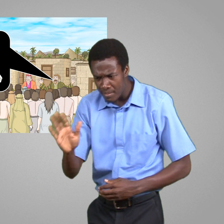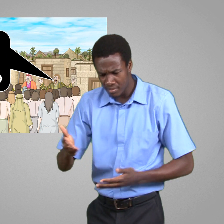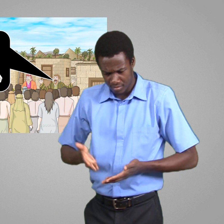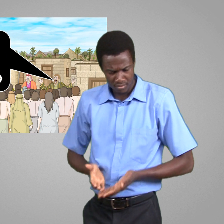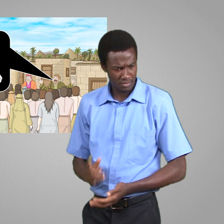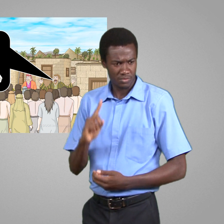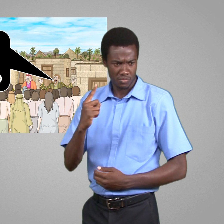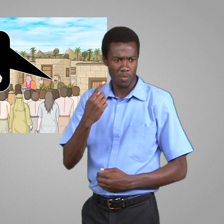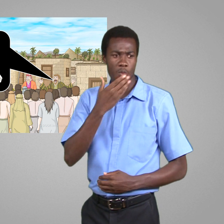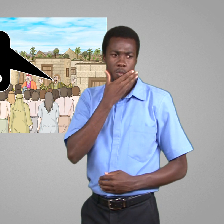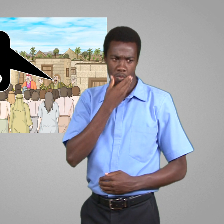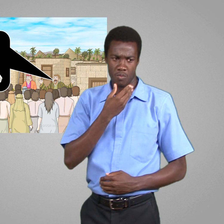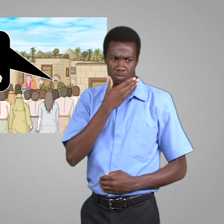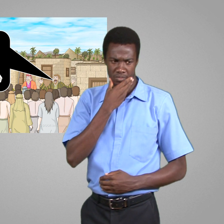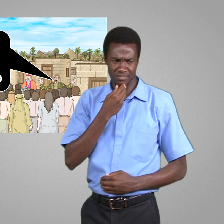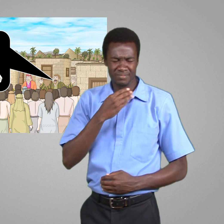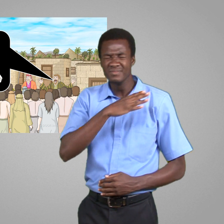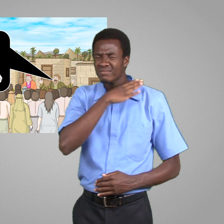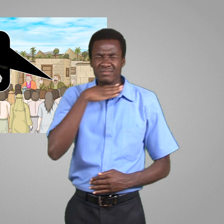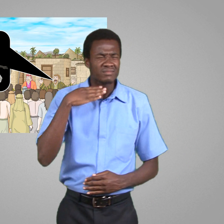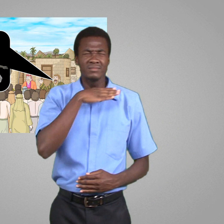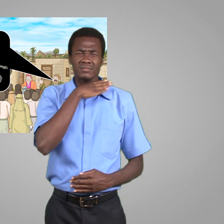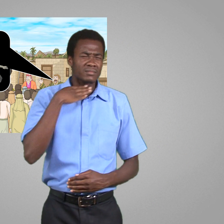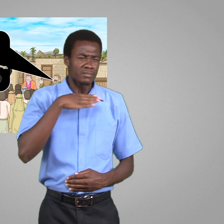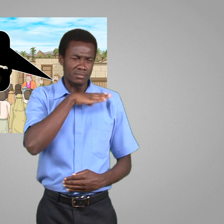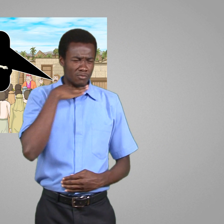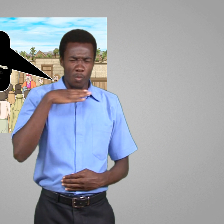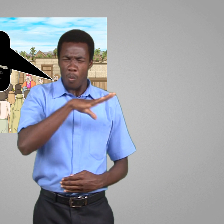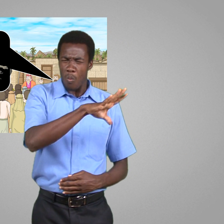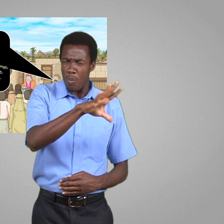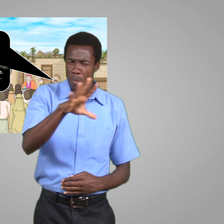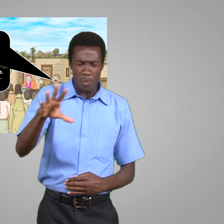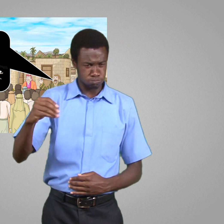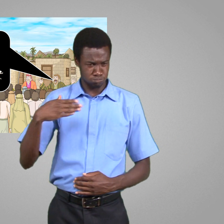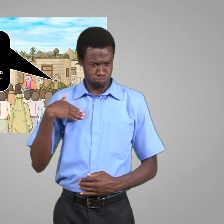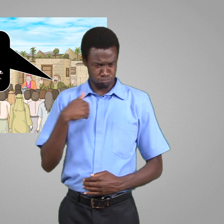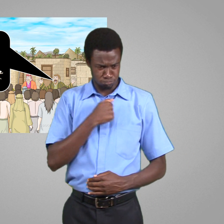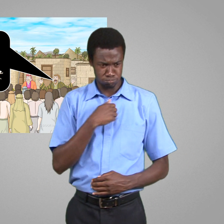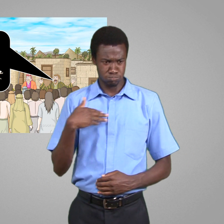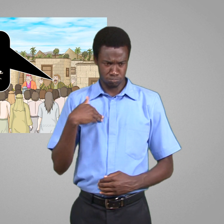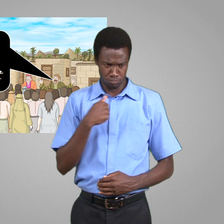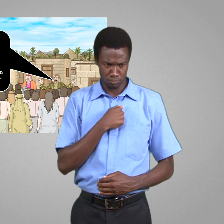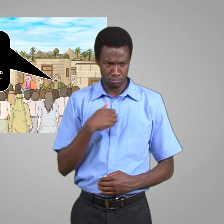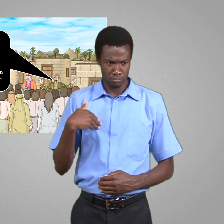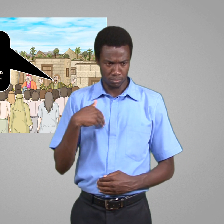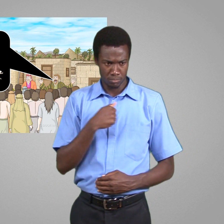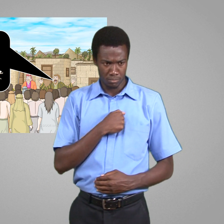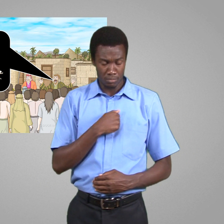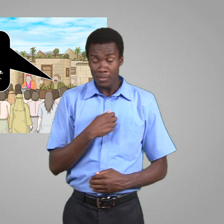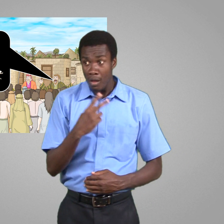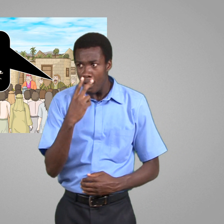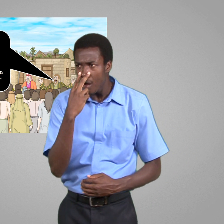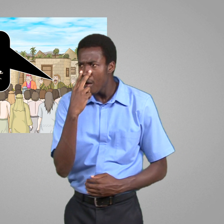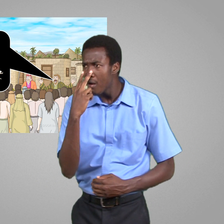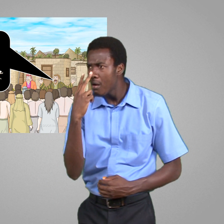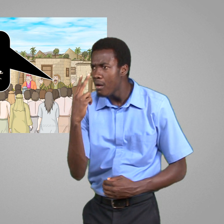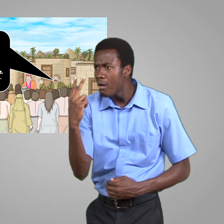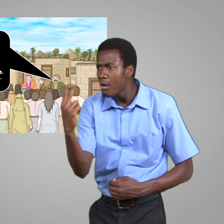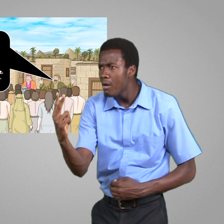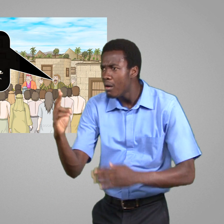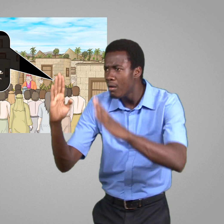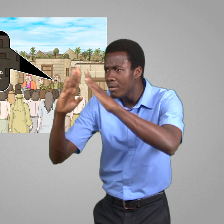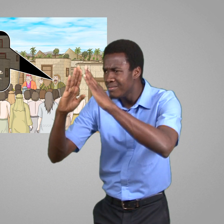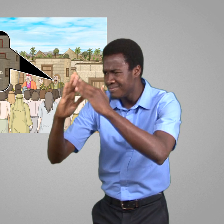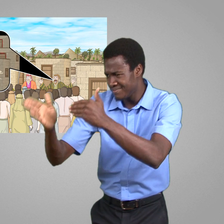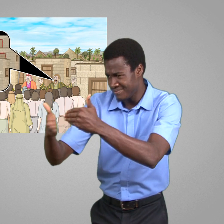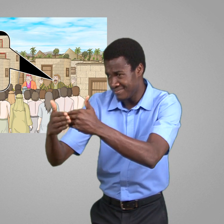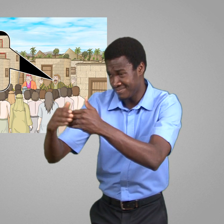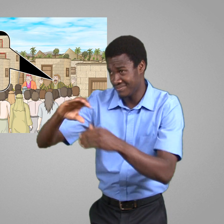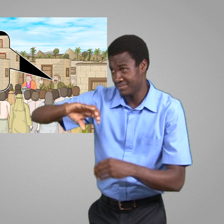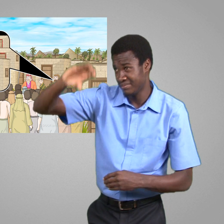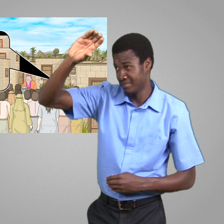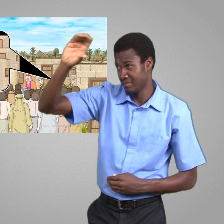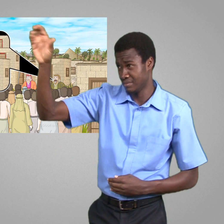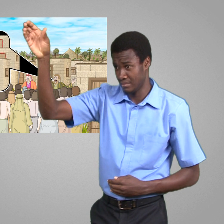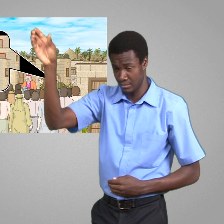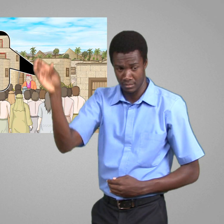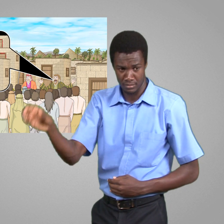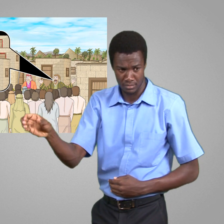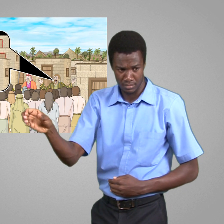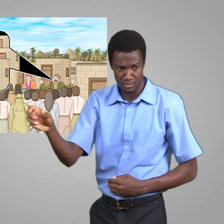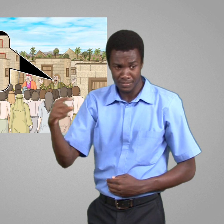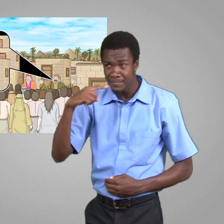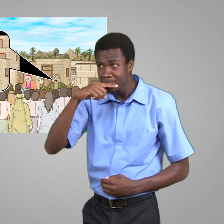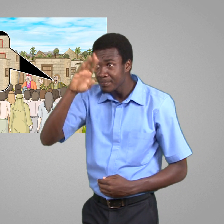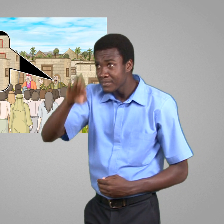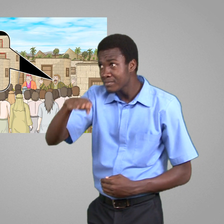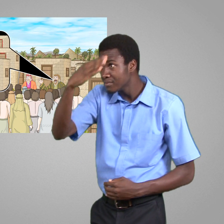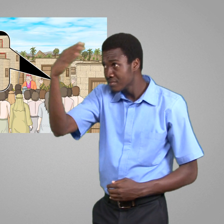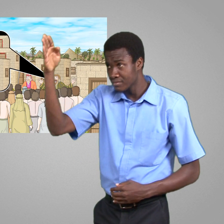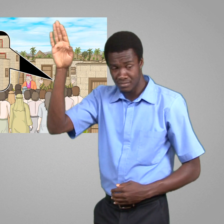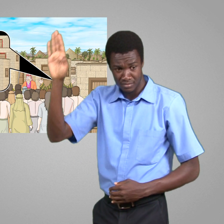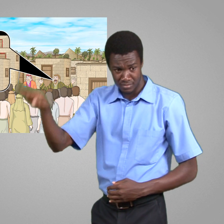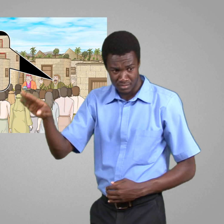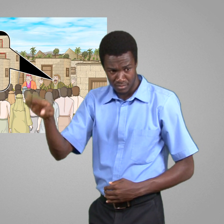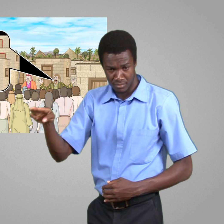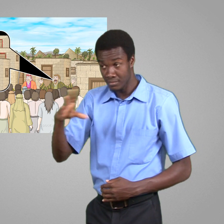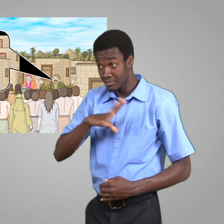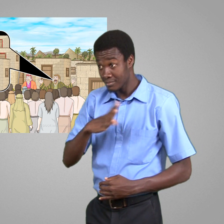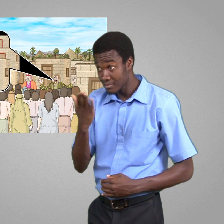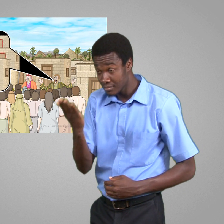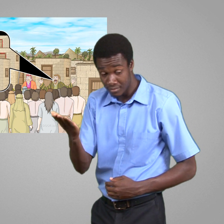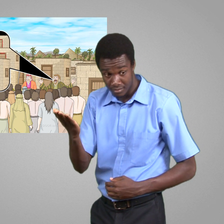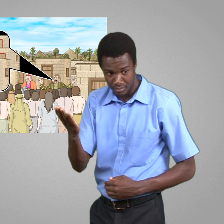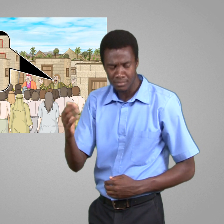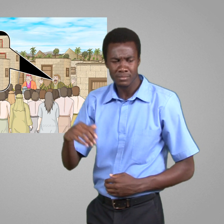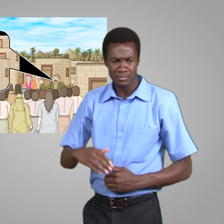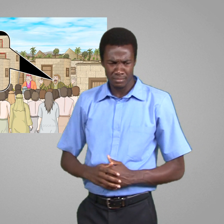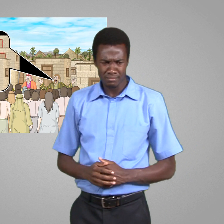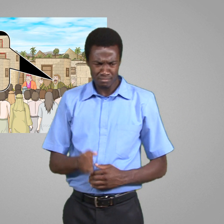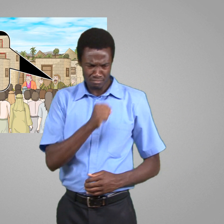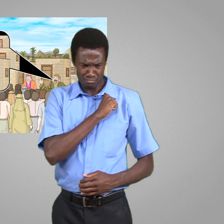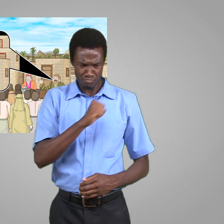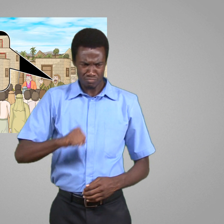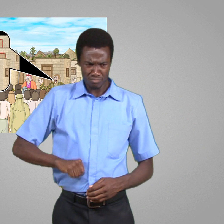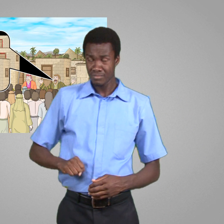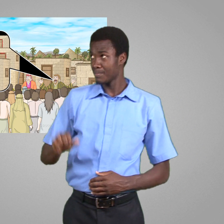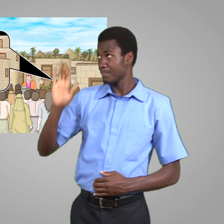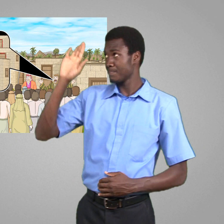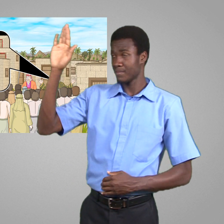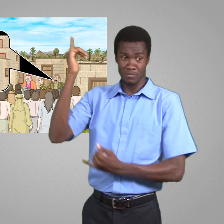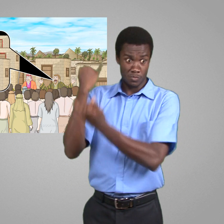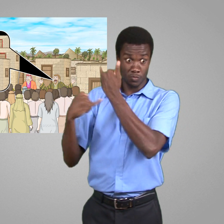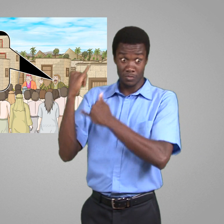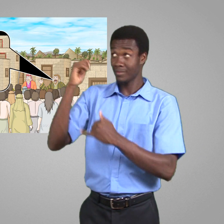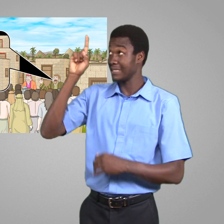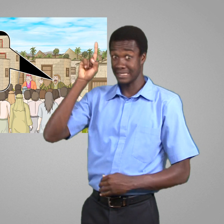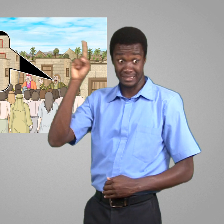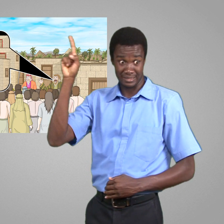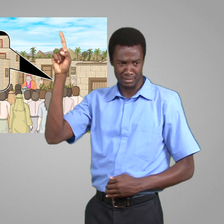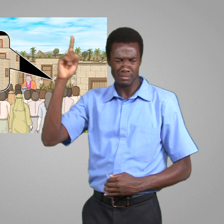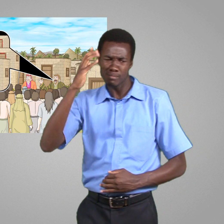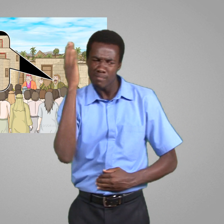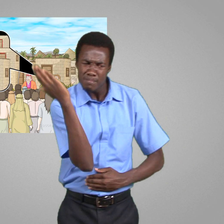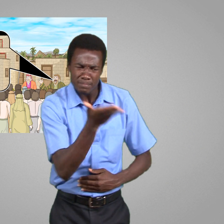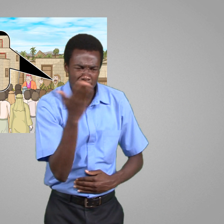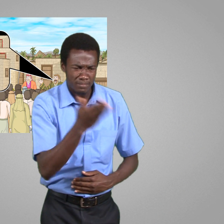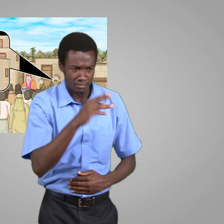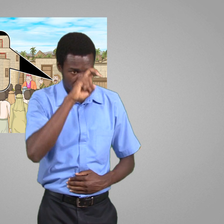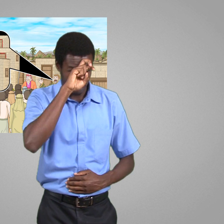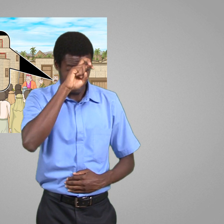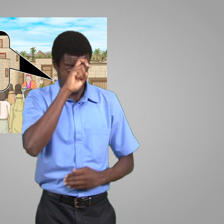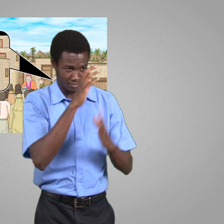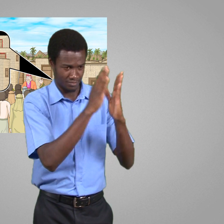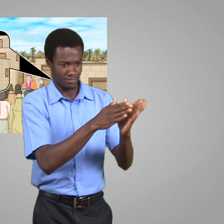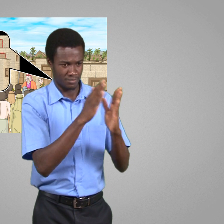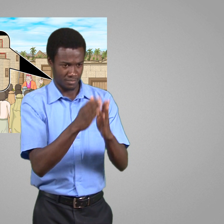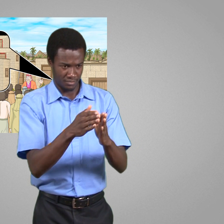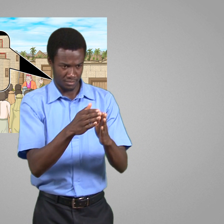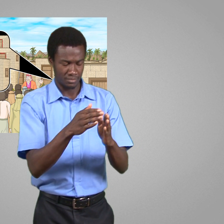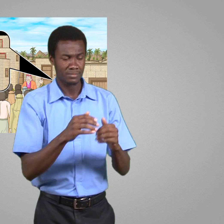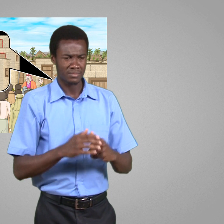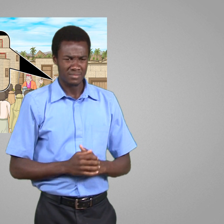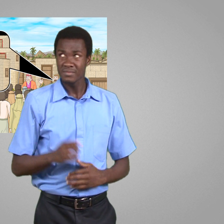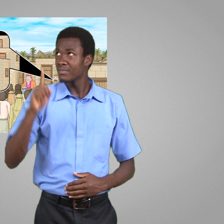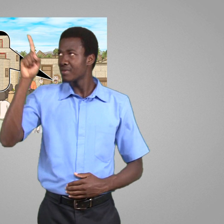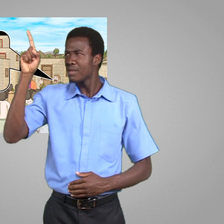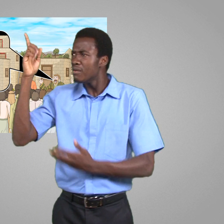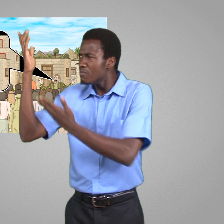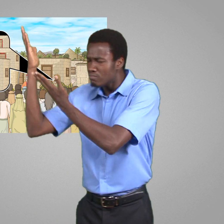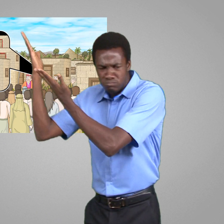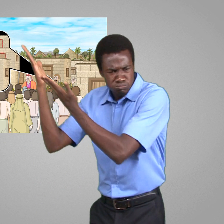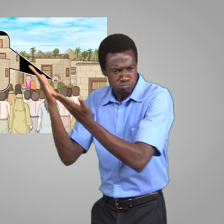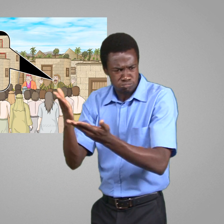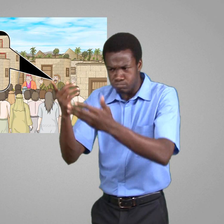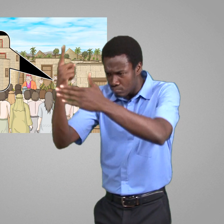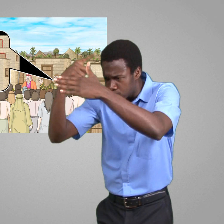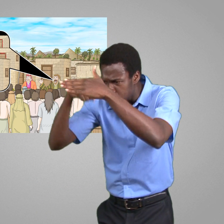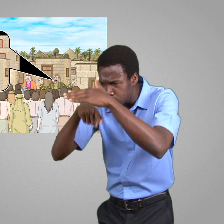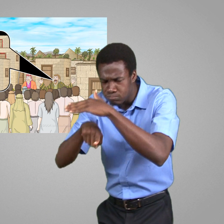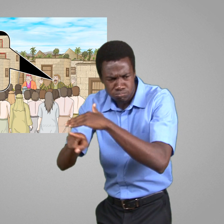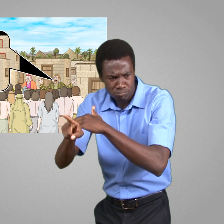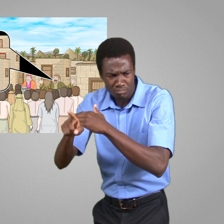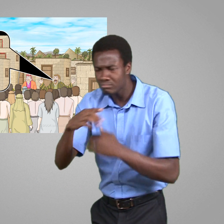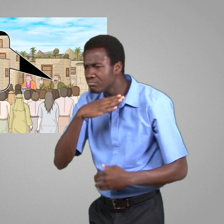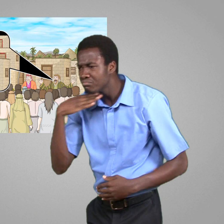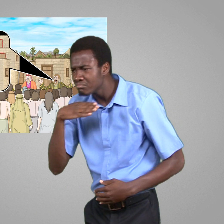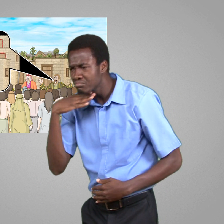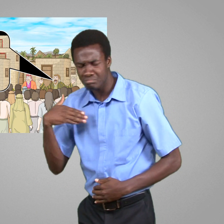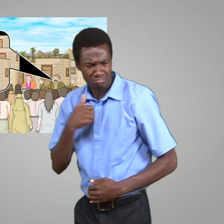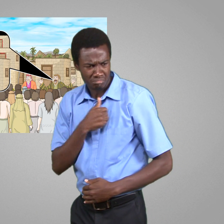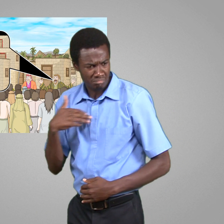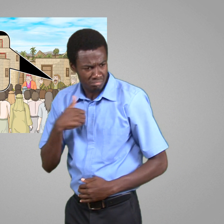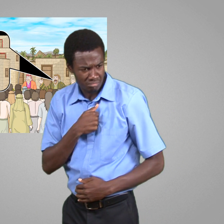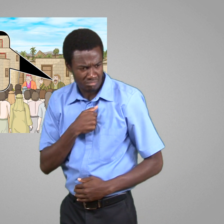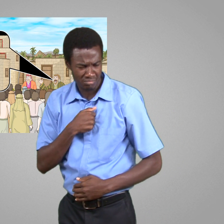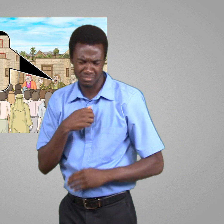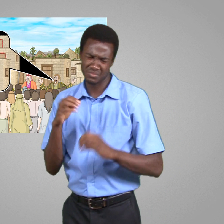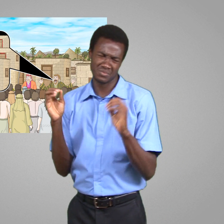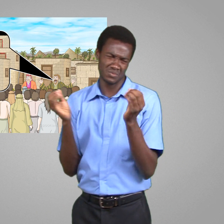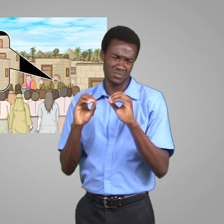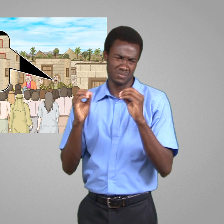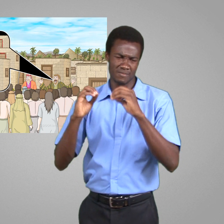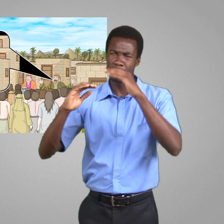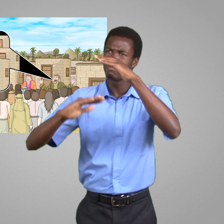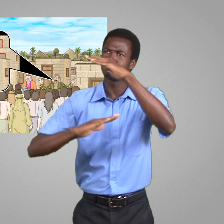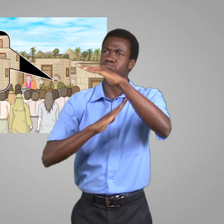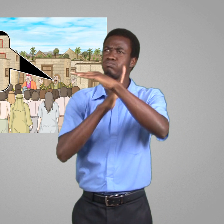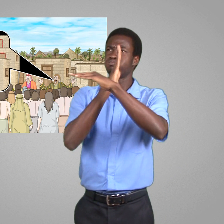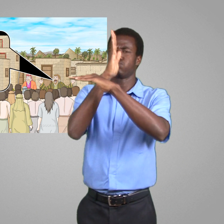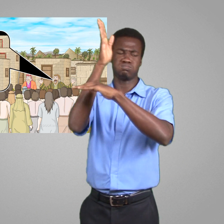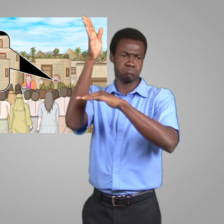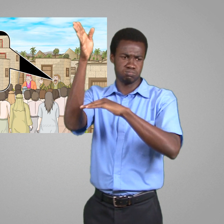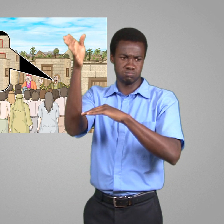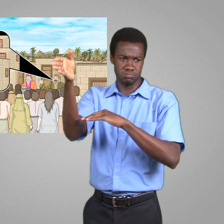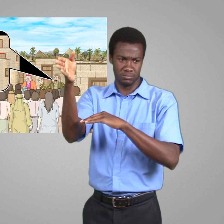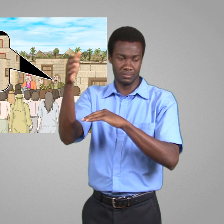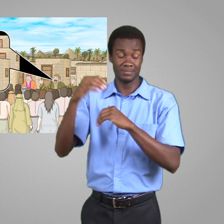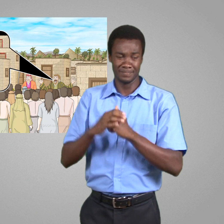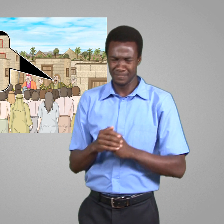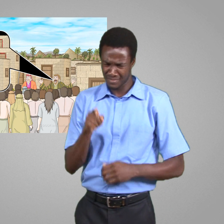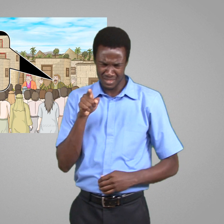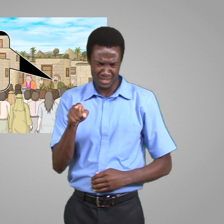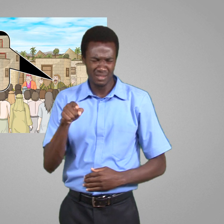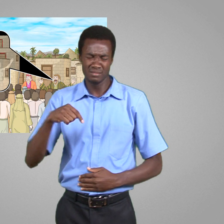so He will not allow the destroyer to enter your houses and strike you down. And you are to keep this command as a permanent statute for you and your descendants.